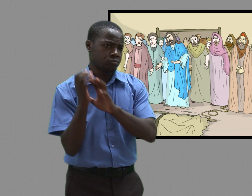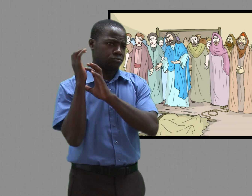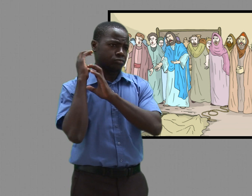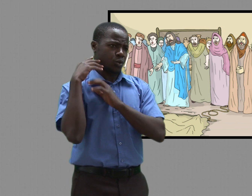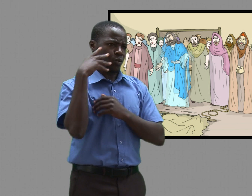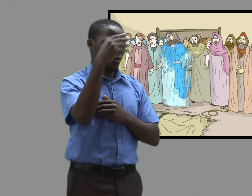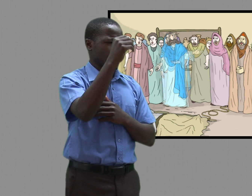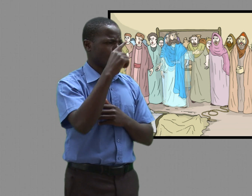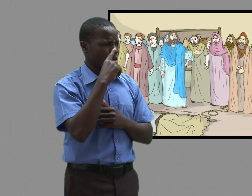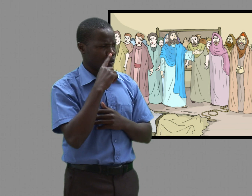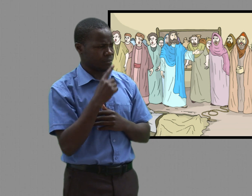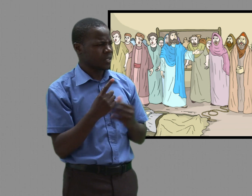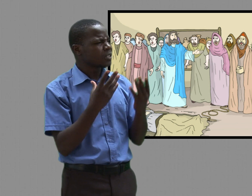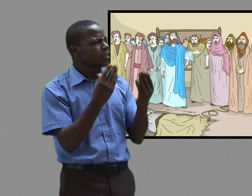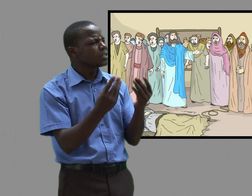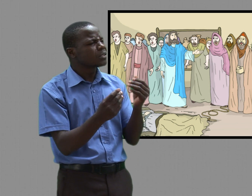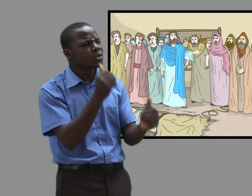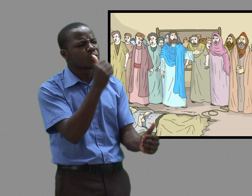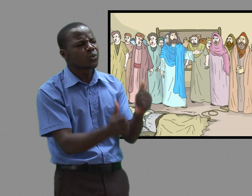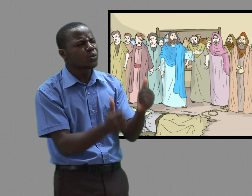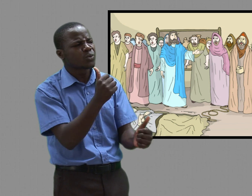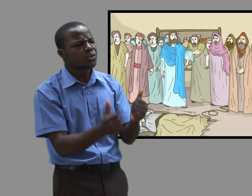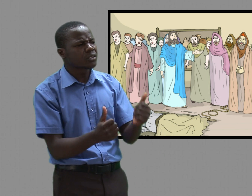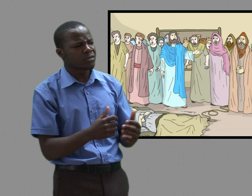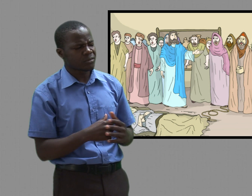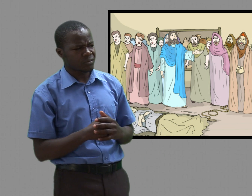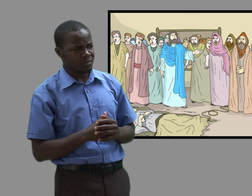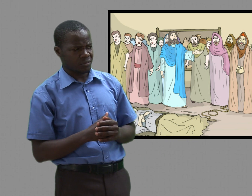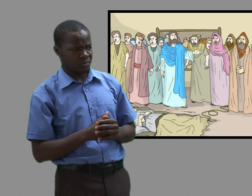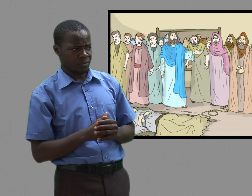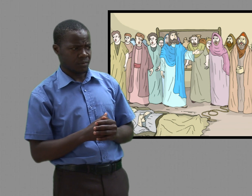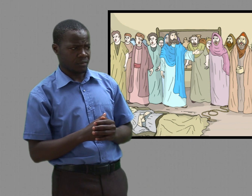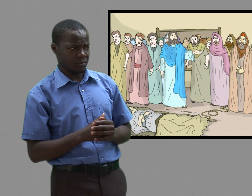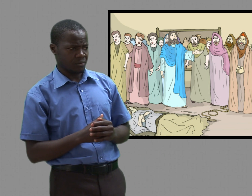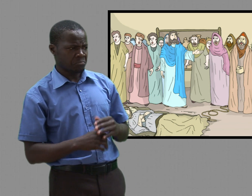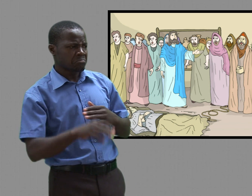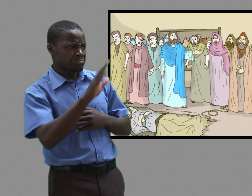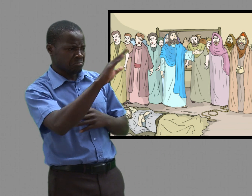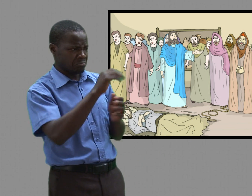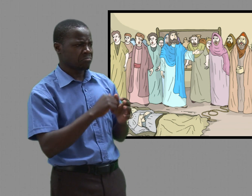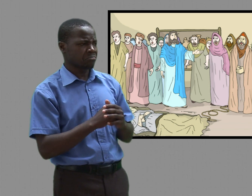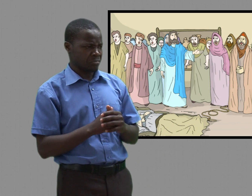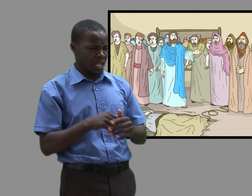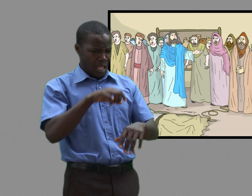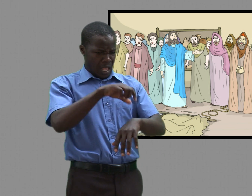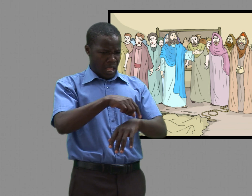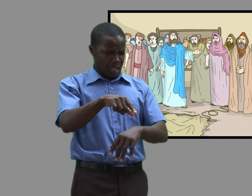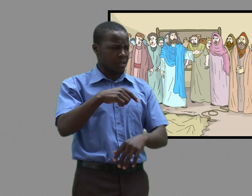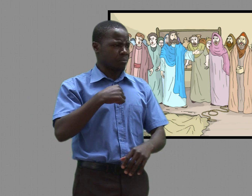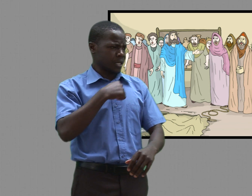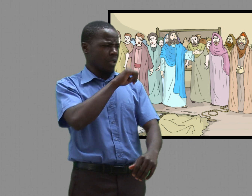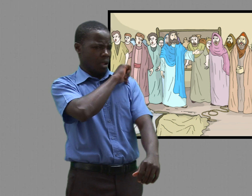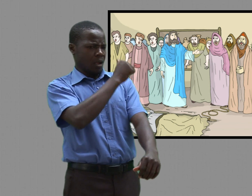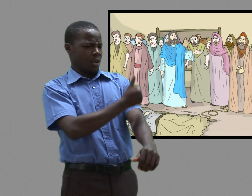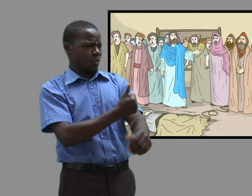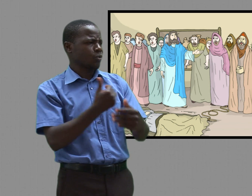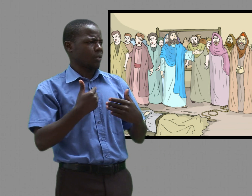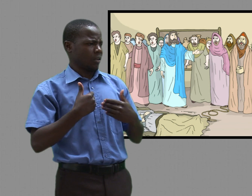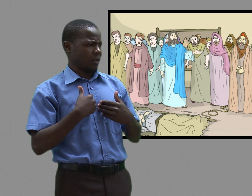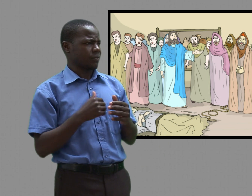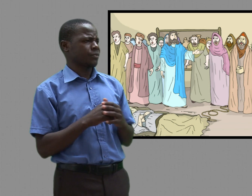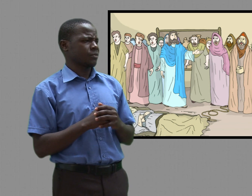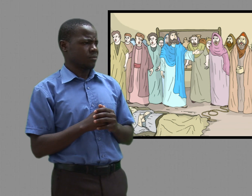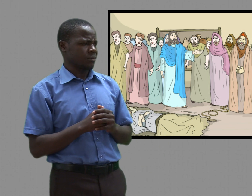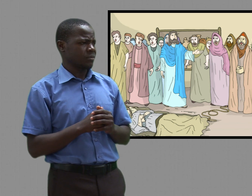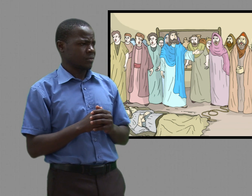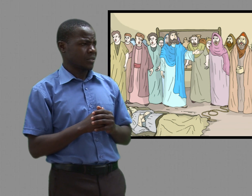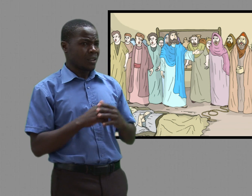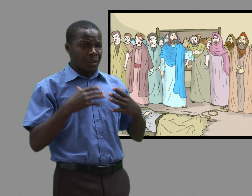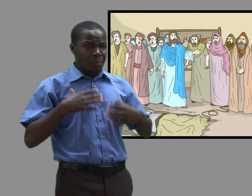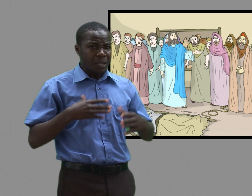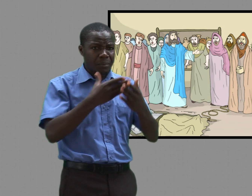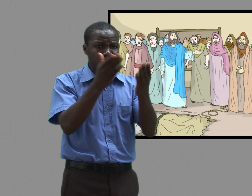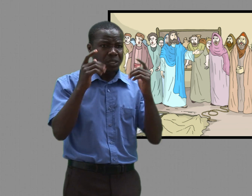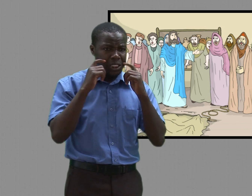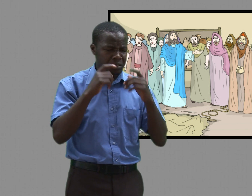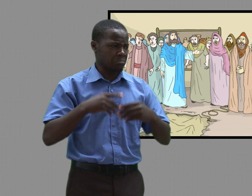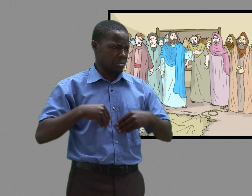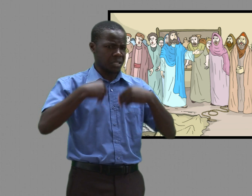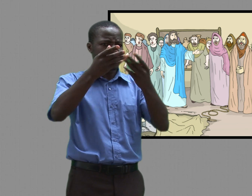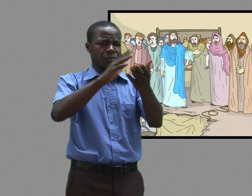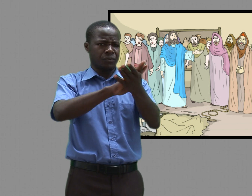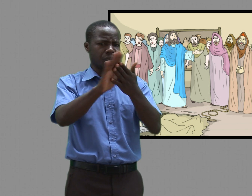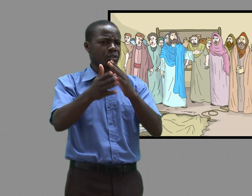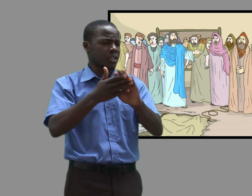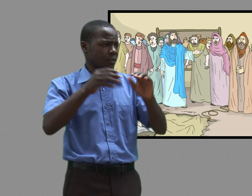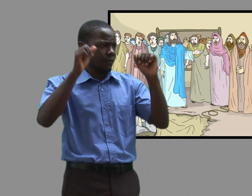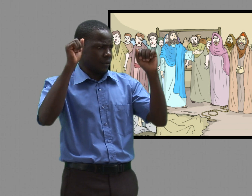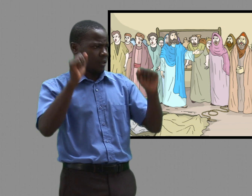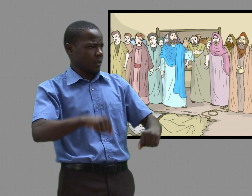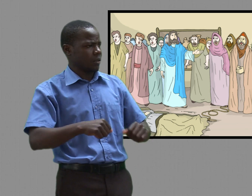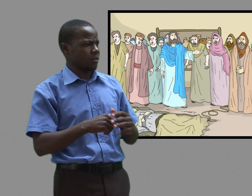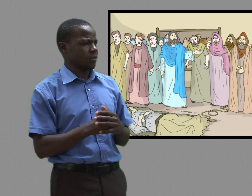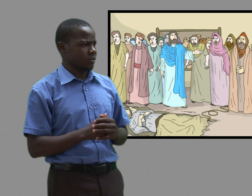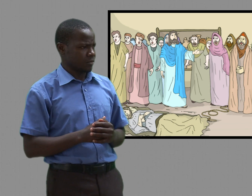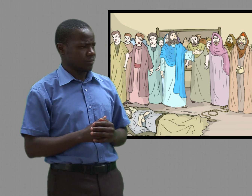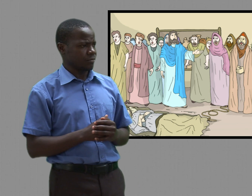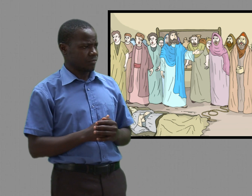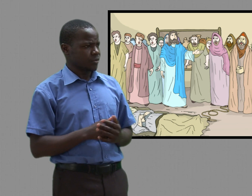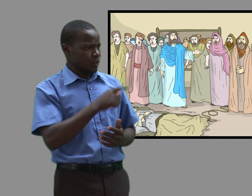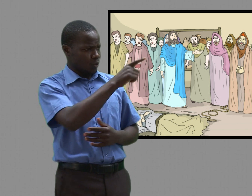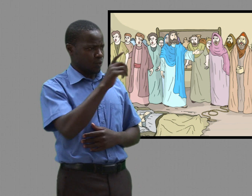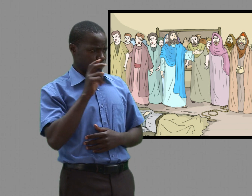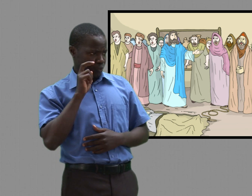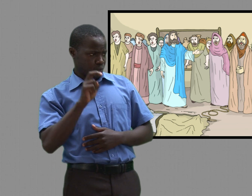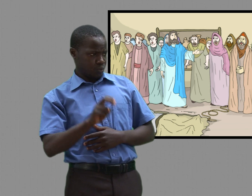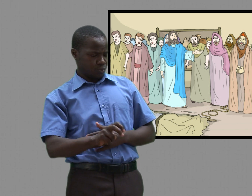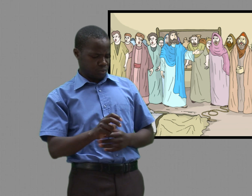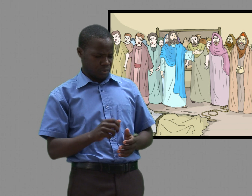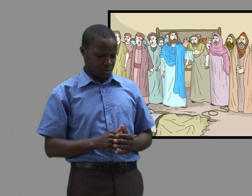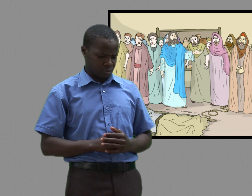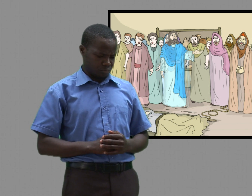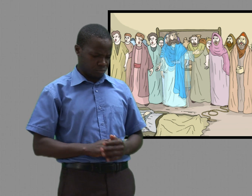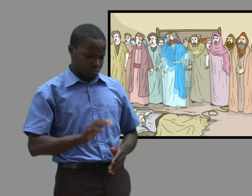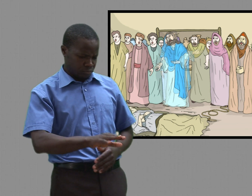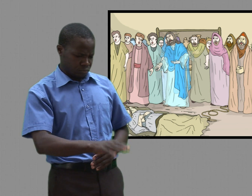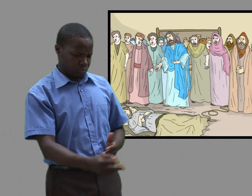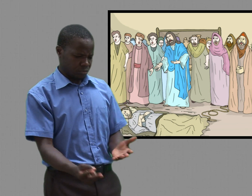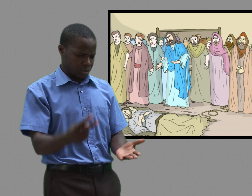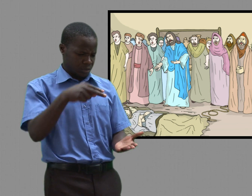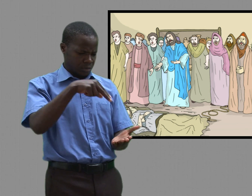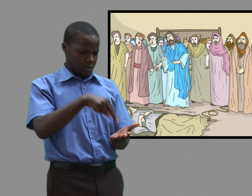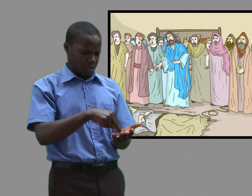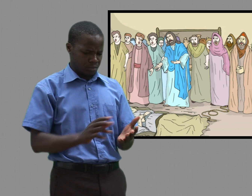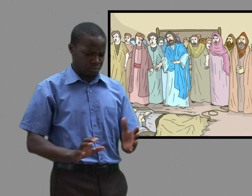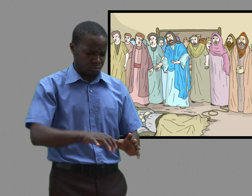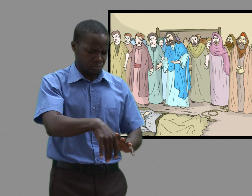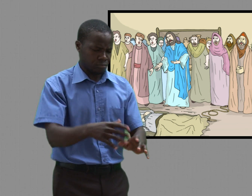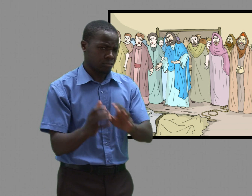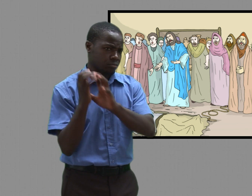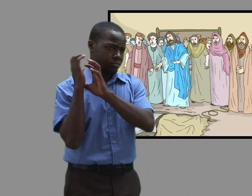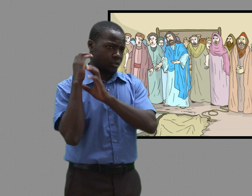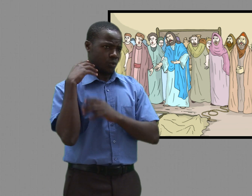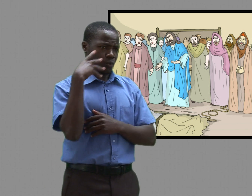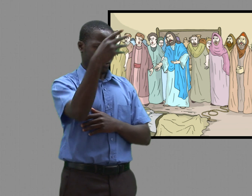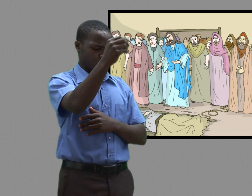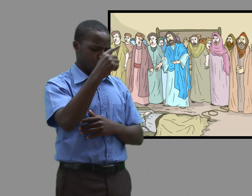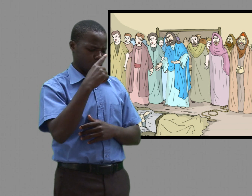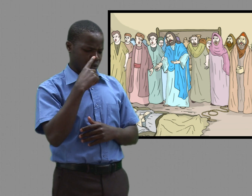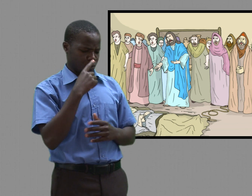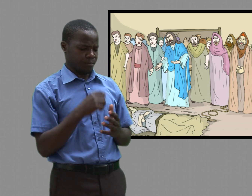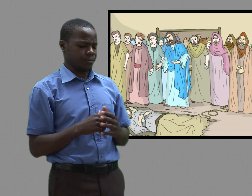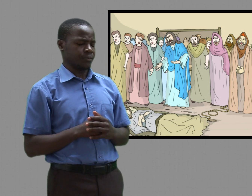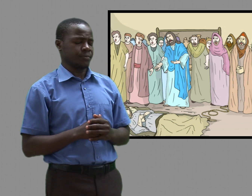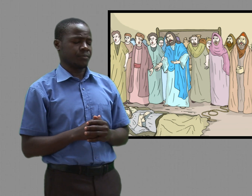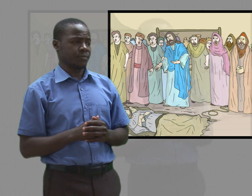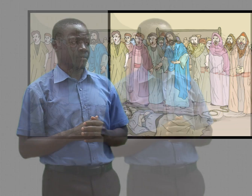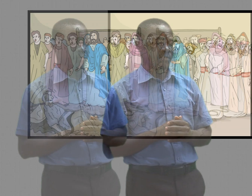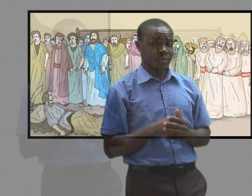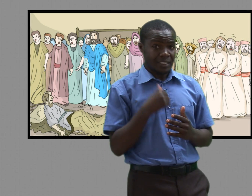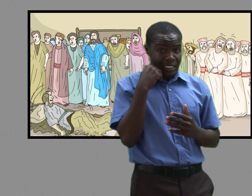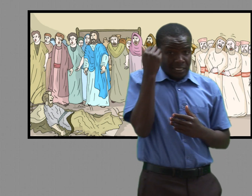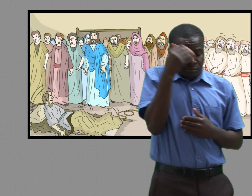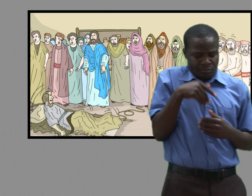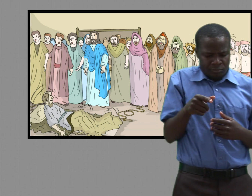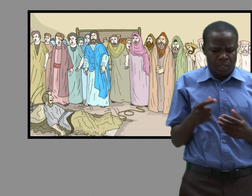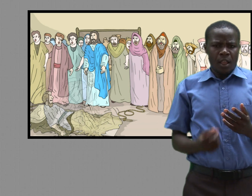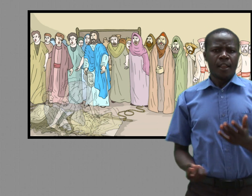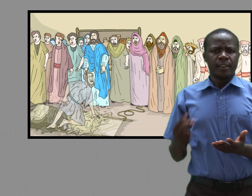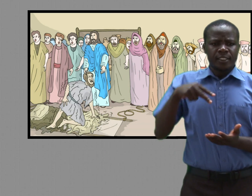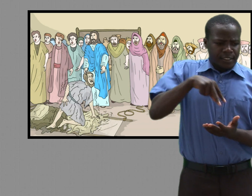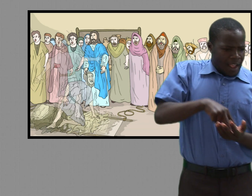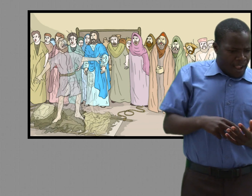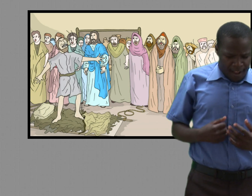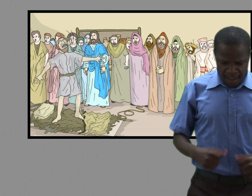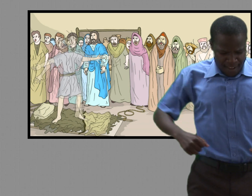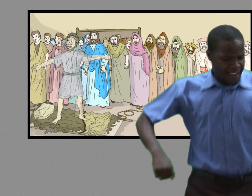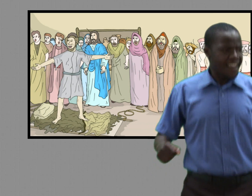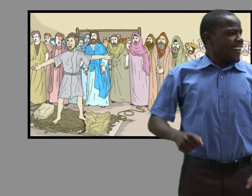But so that you may know that the Son of Man has authority on earth to forgive sins...” He said to the paralytic, “I tell you, get up, pick up your mat, and go home.”